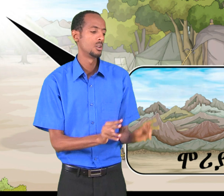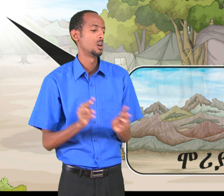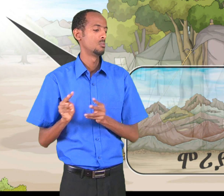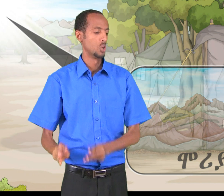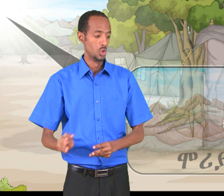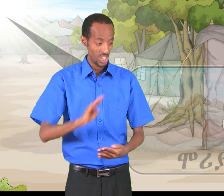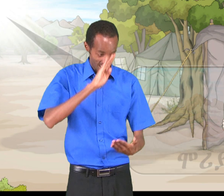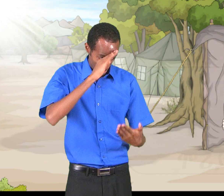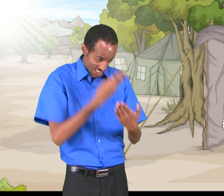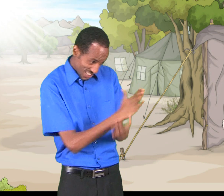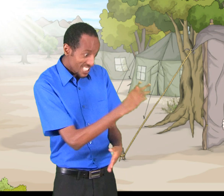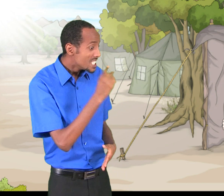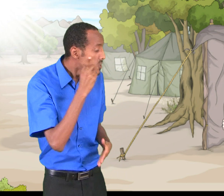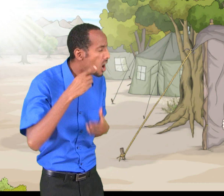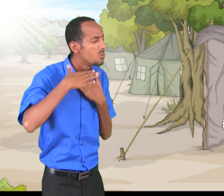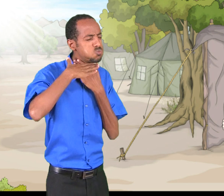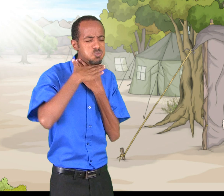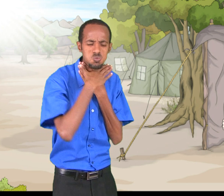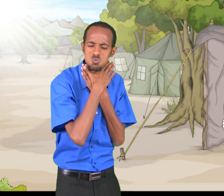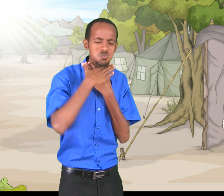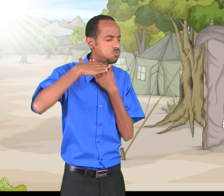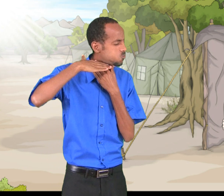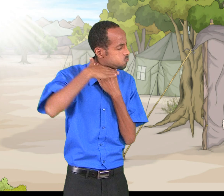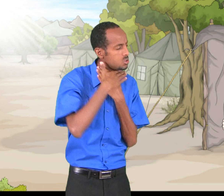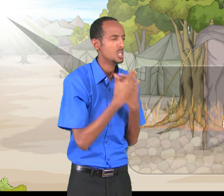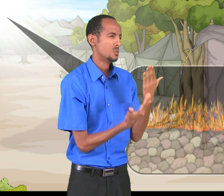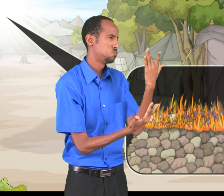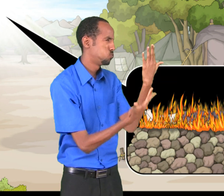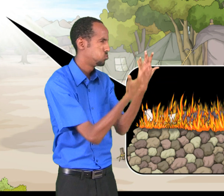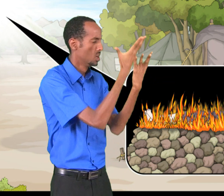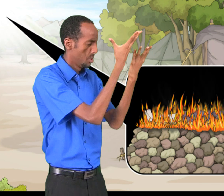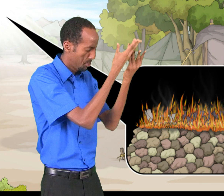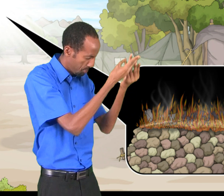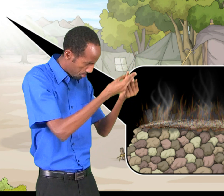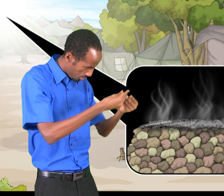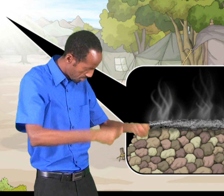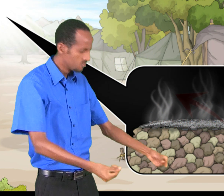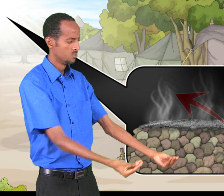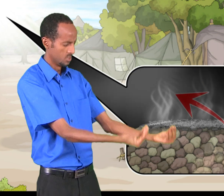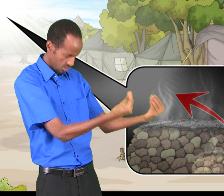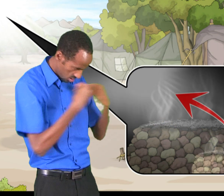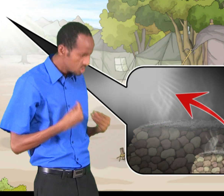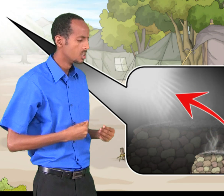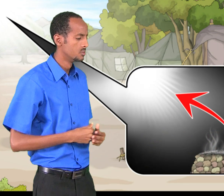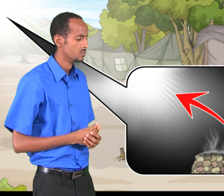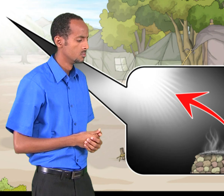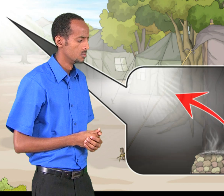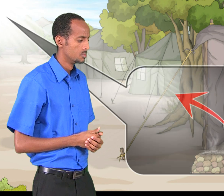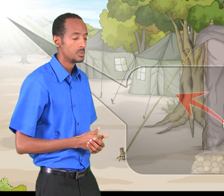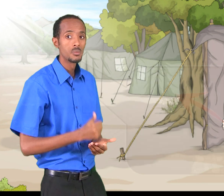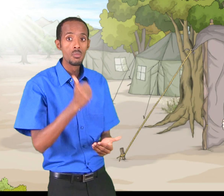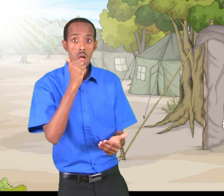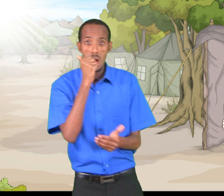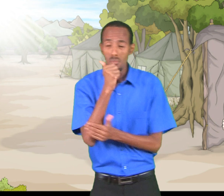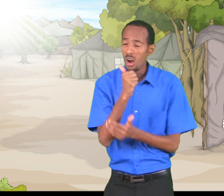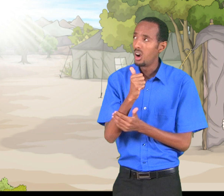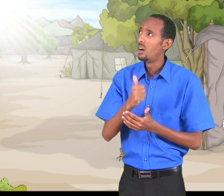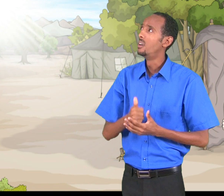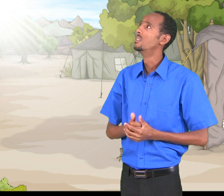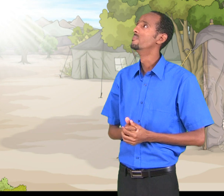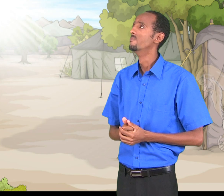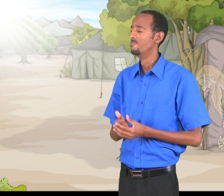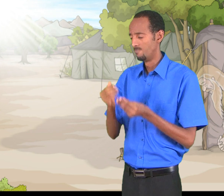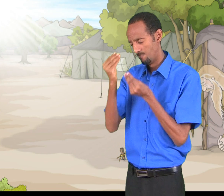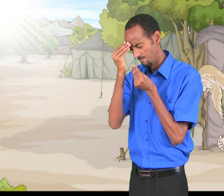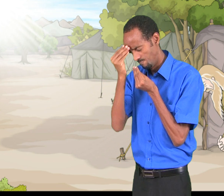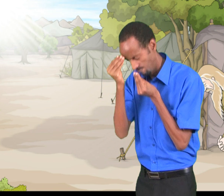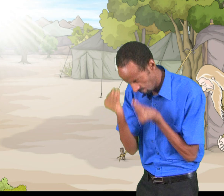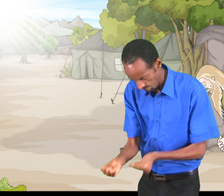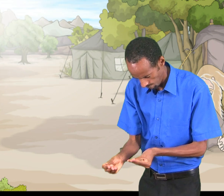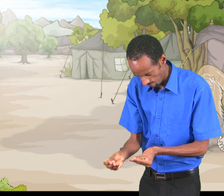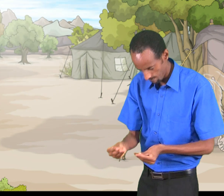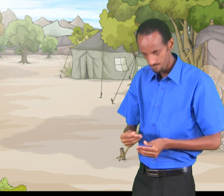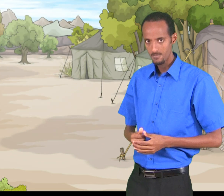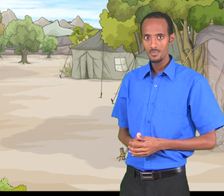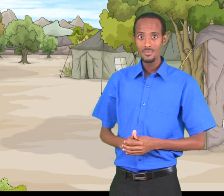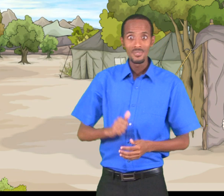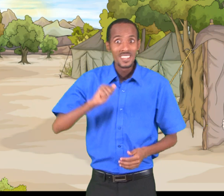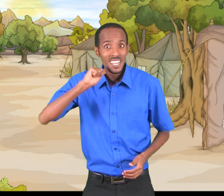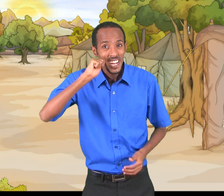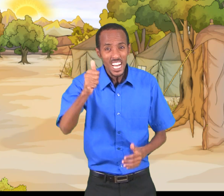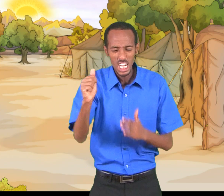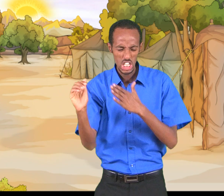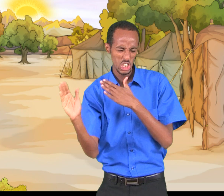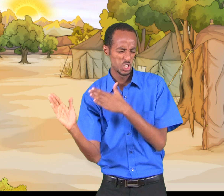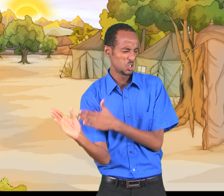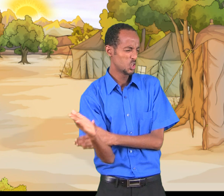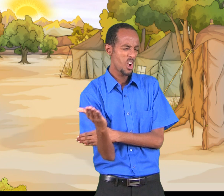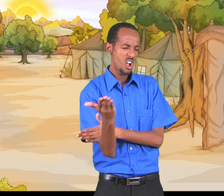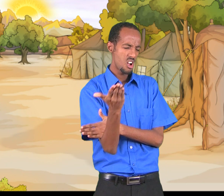Offer him there as a burnt offering on one of the mountains, which I will show you.”